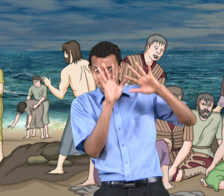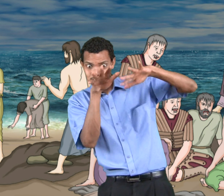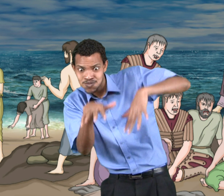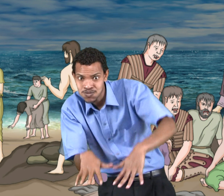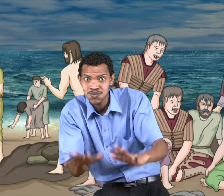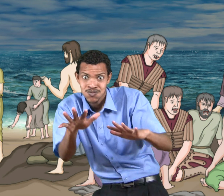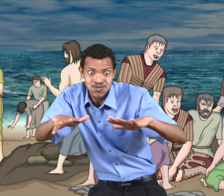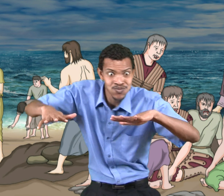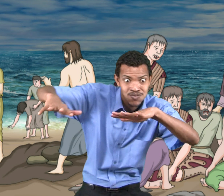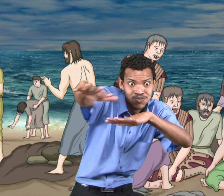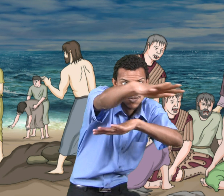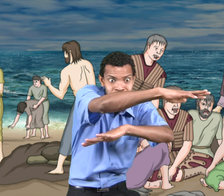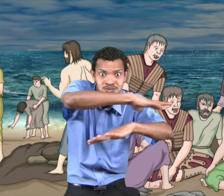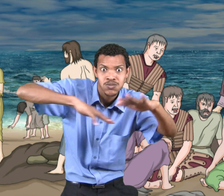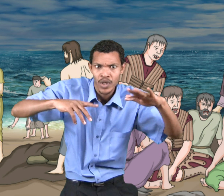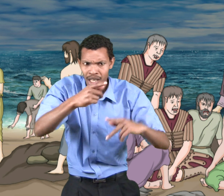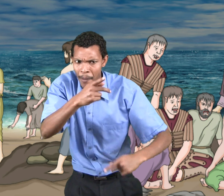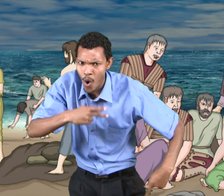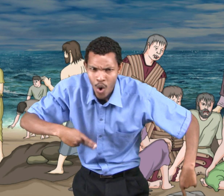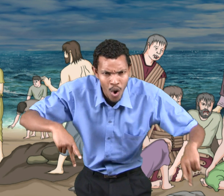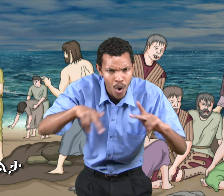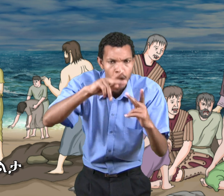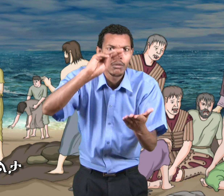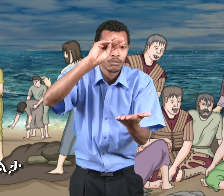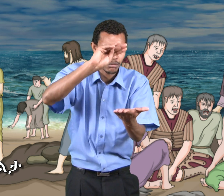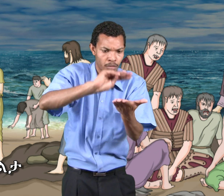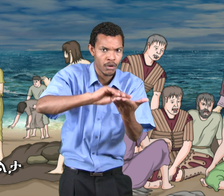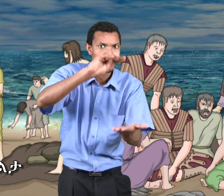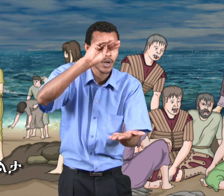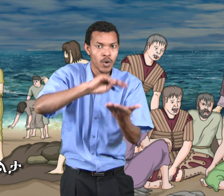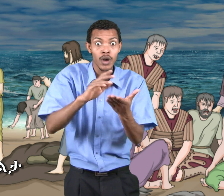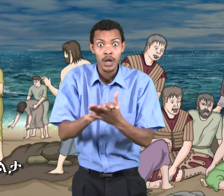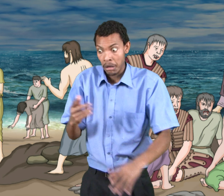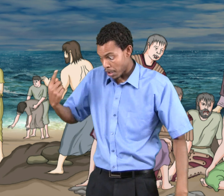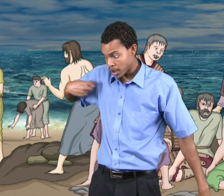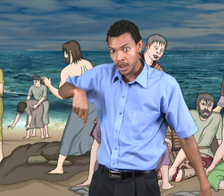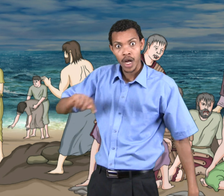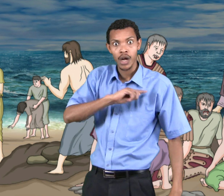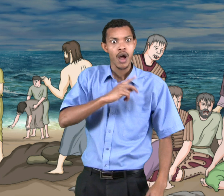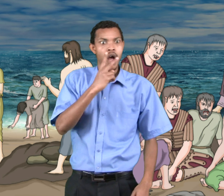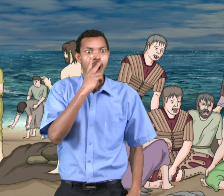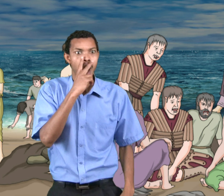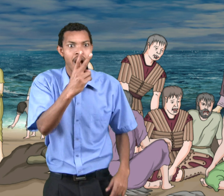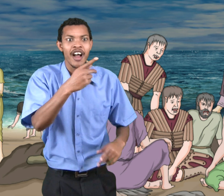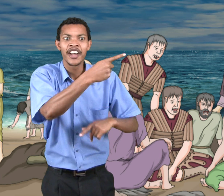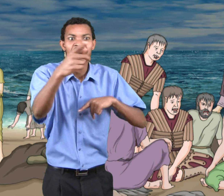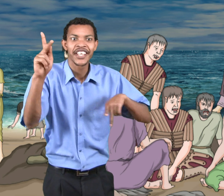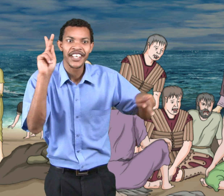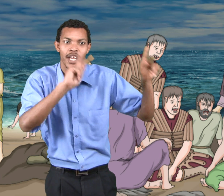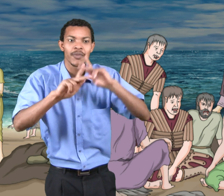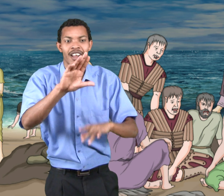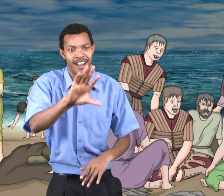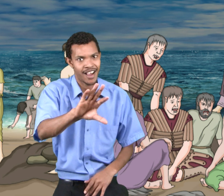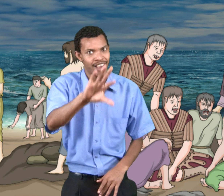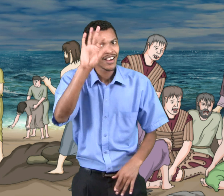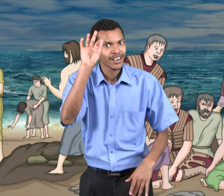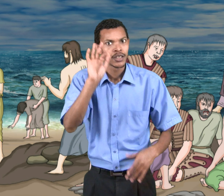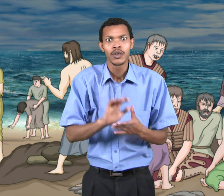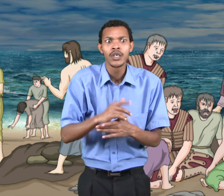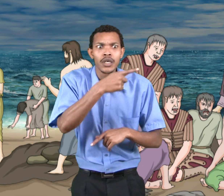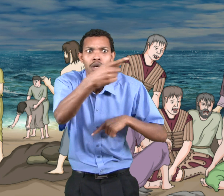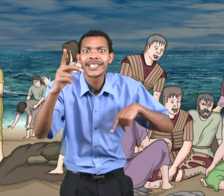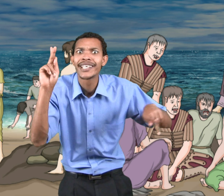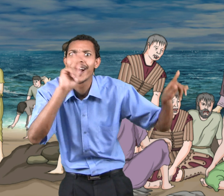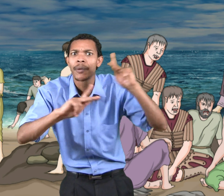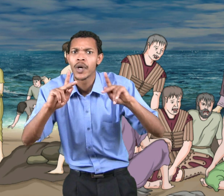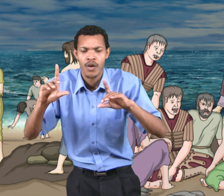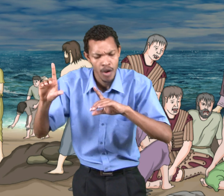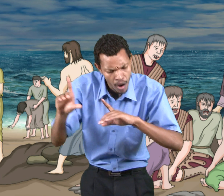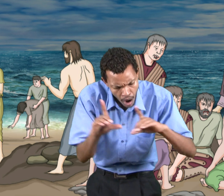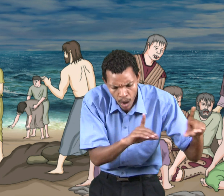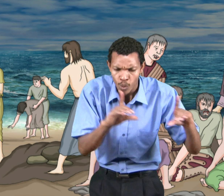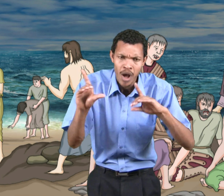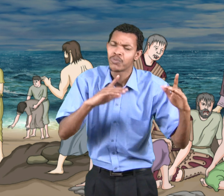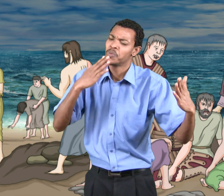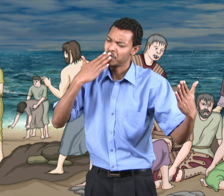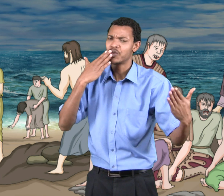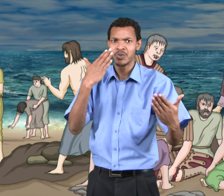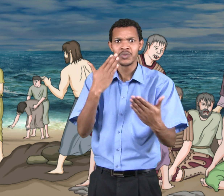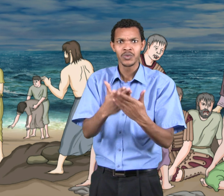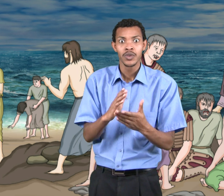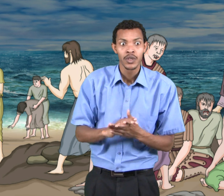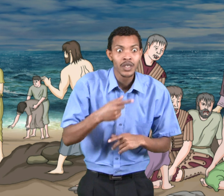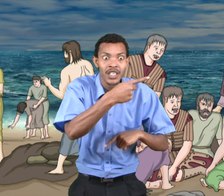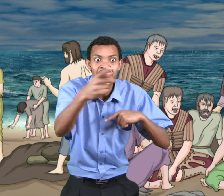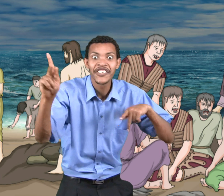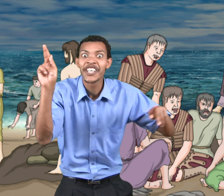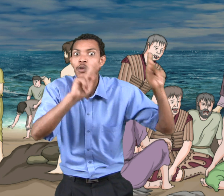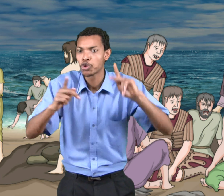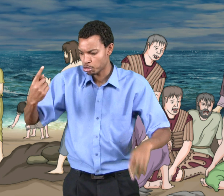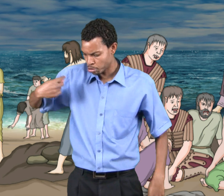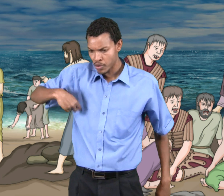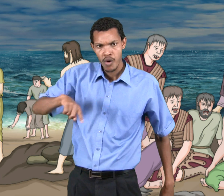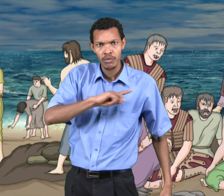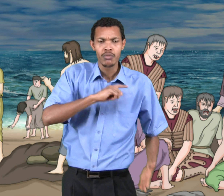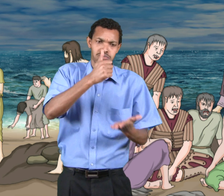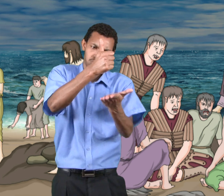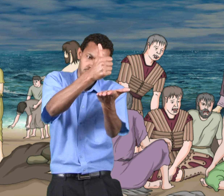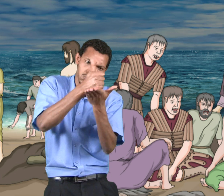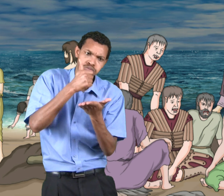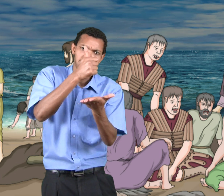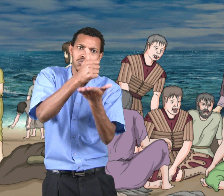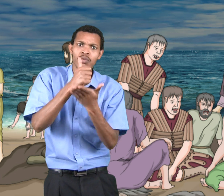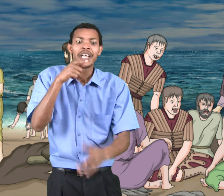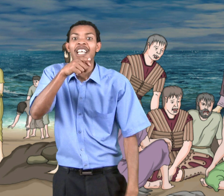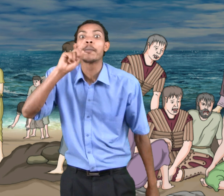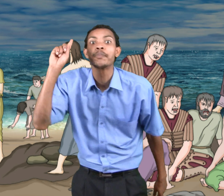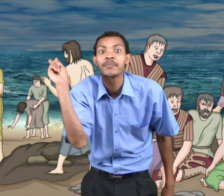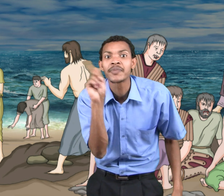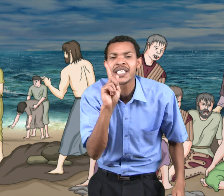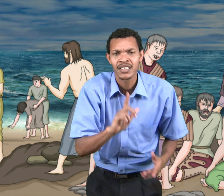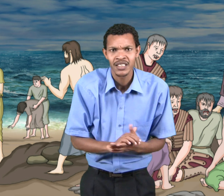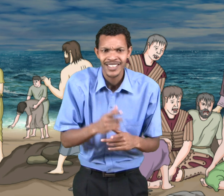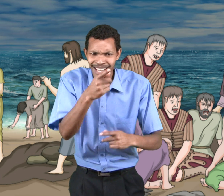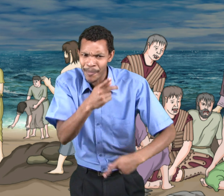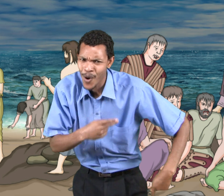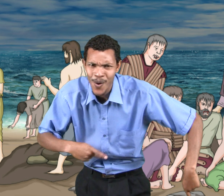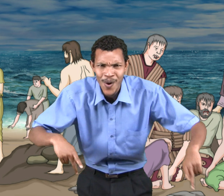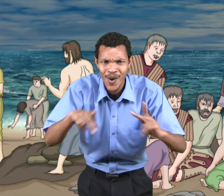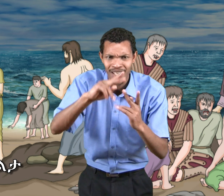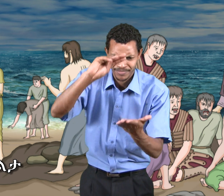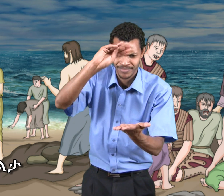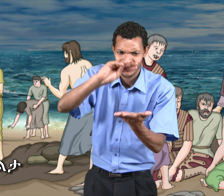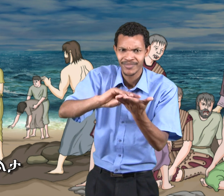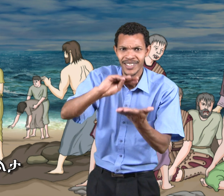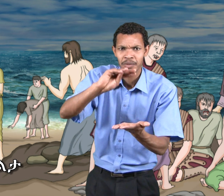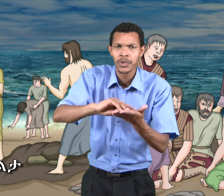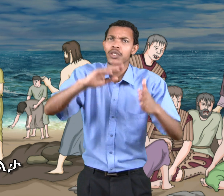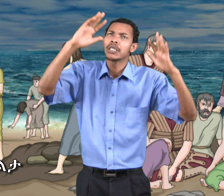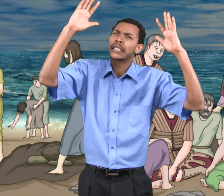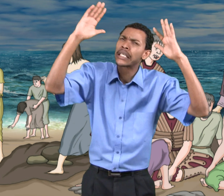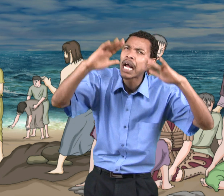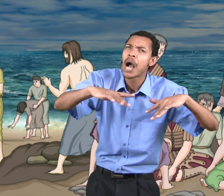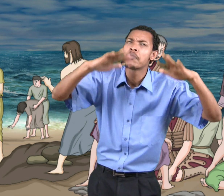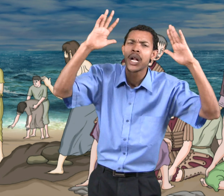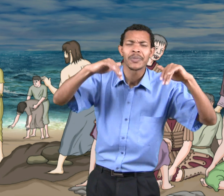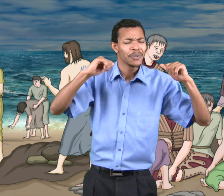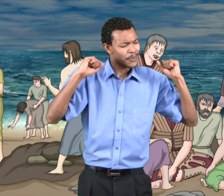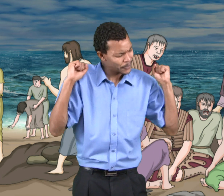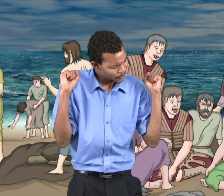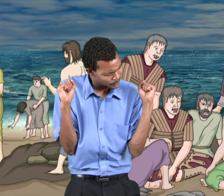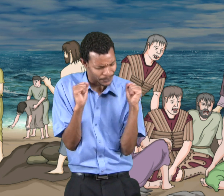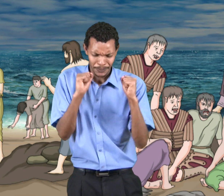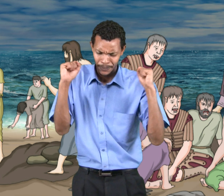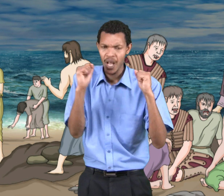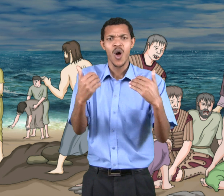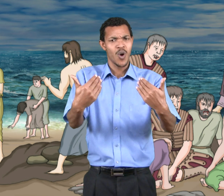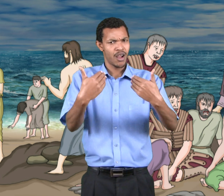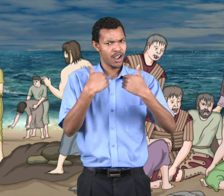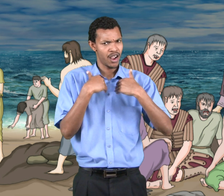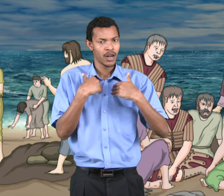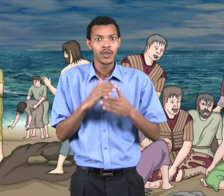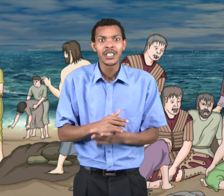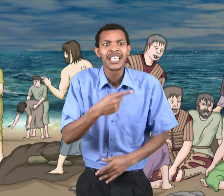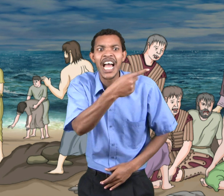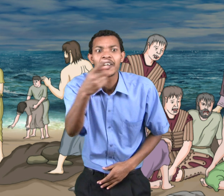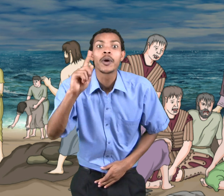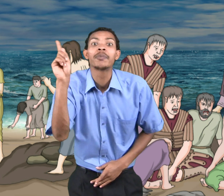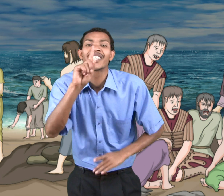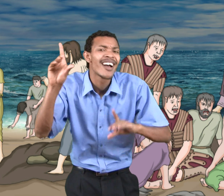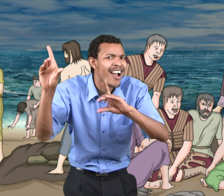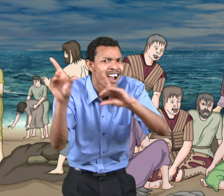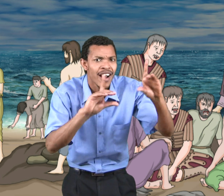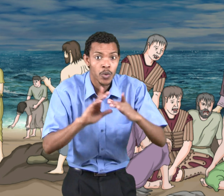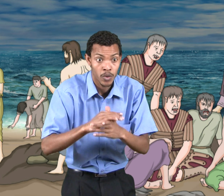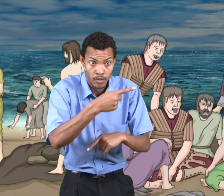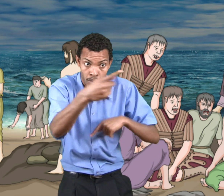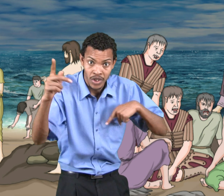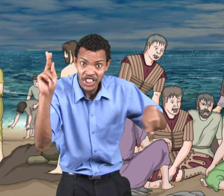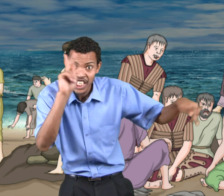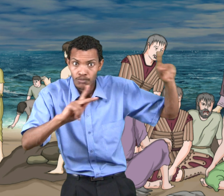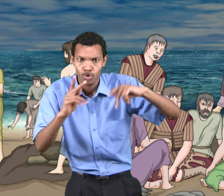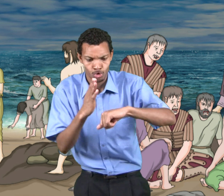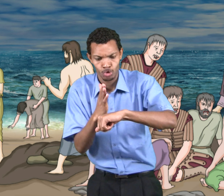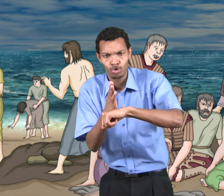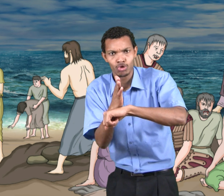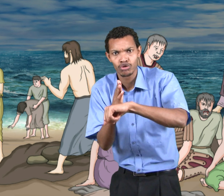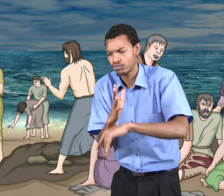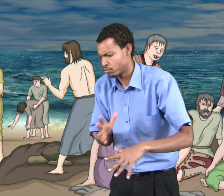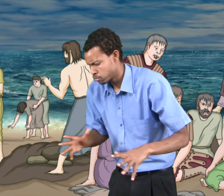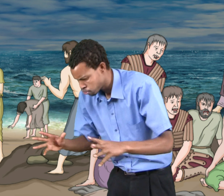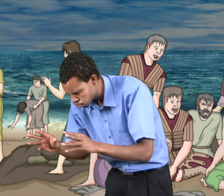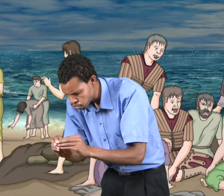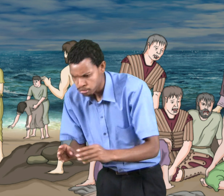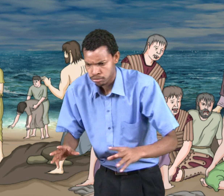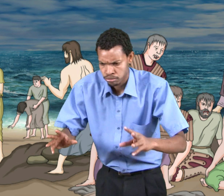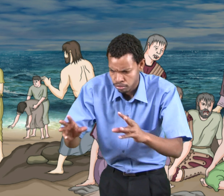Once we were safely ashore, we learned that the island was called Malta.